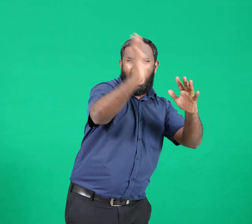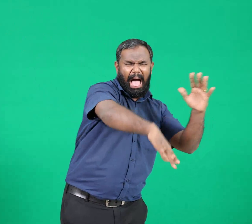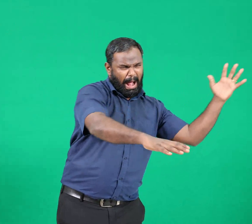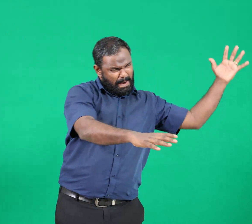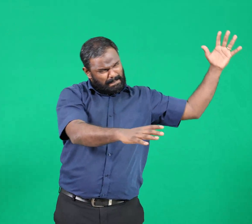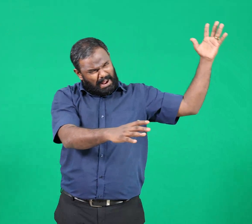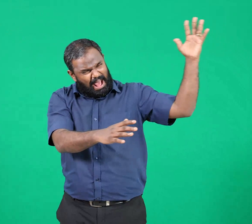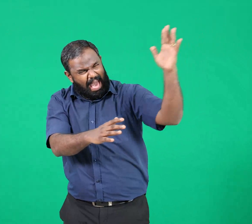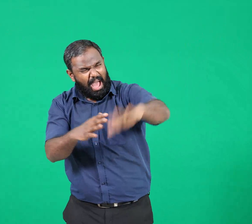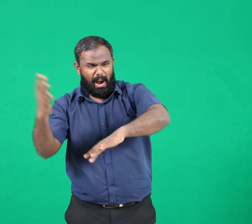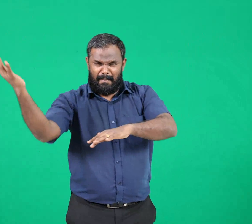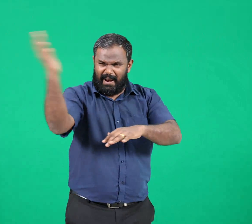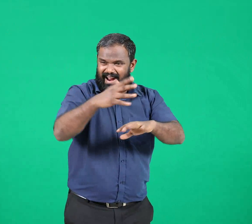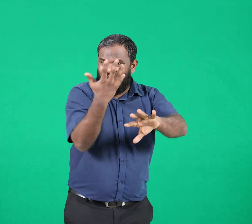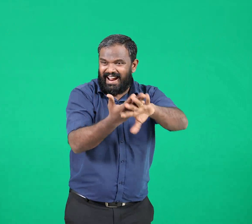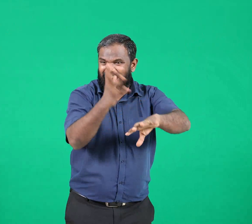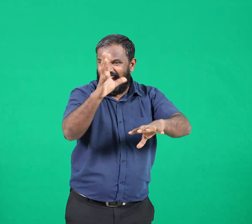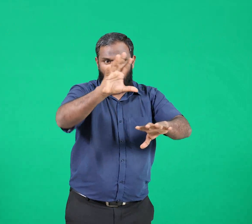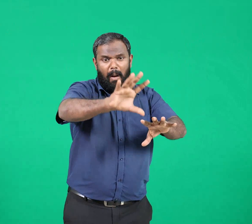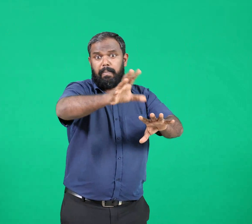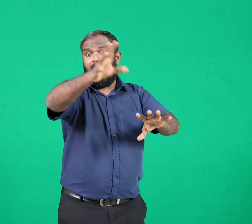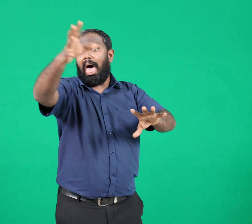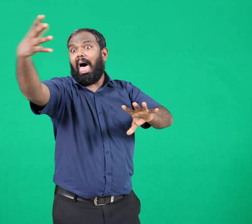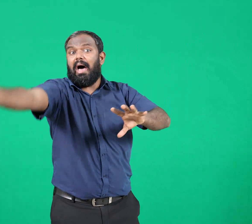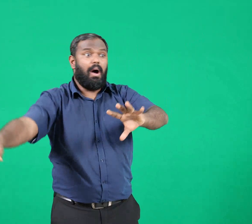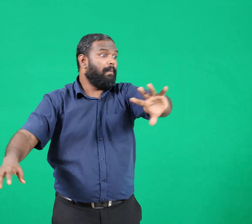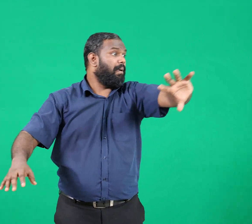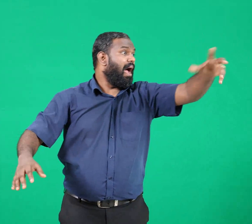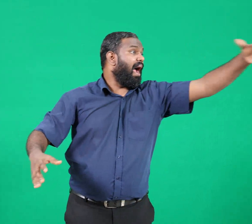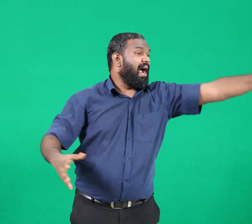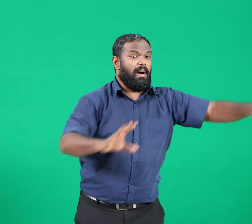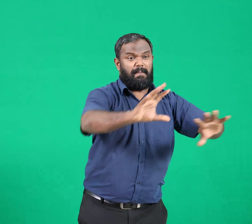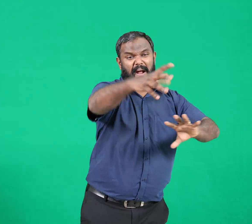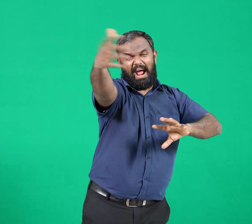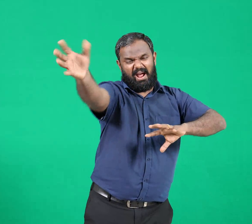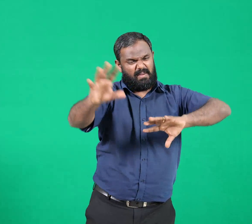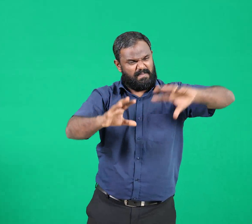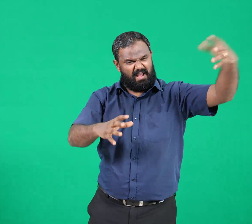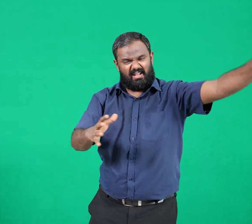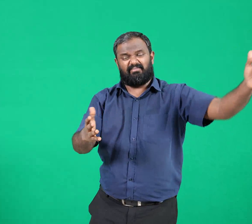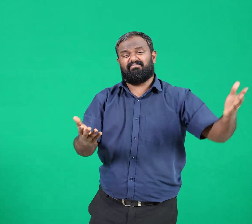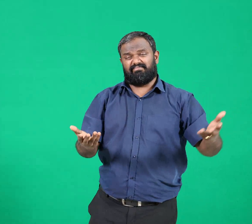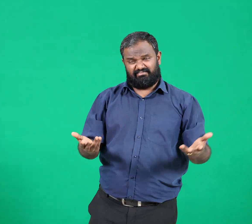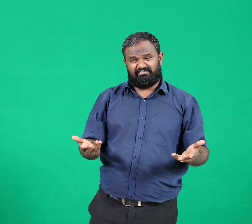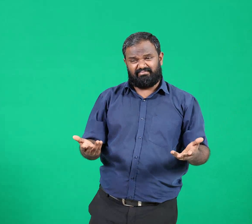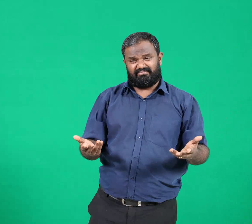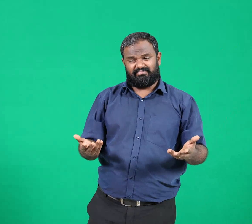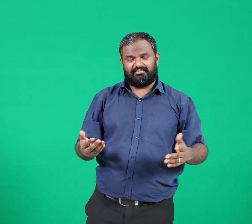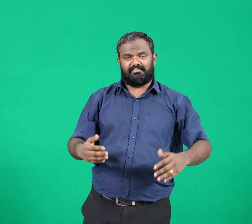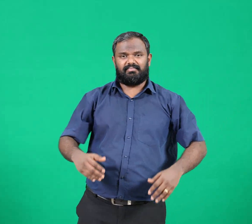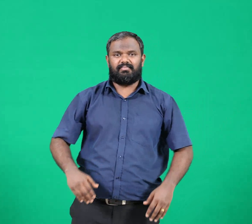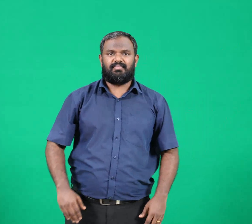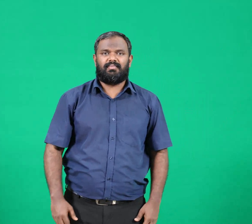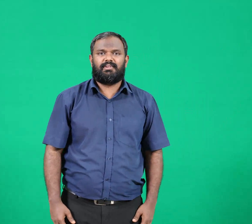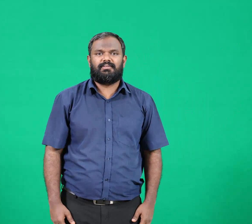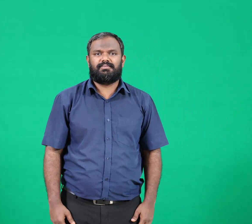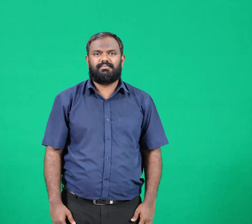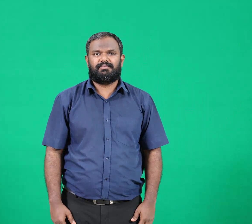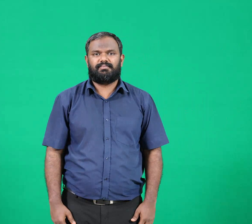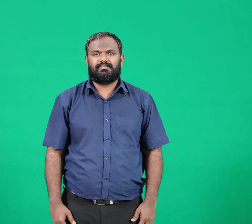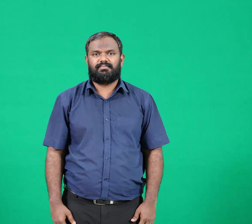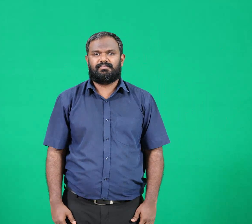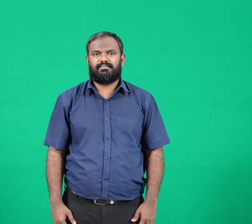every one will be thrown down."